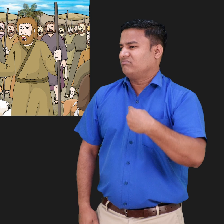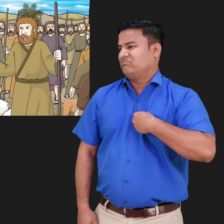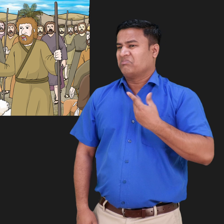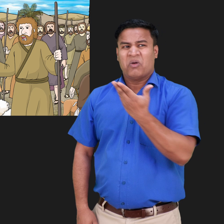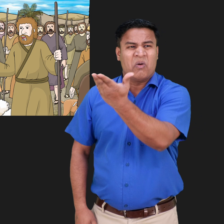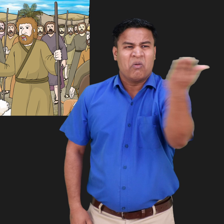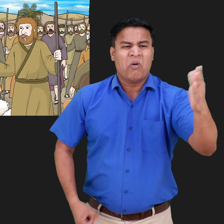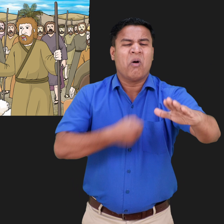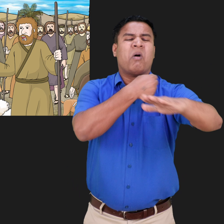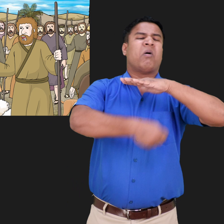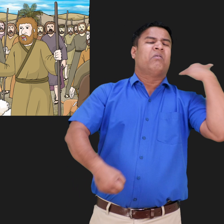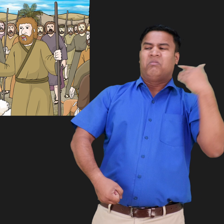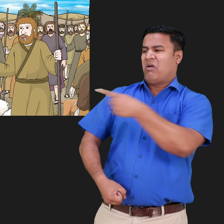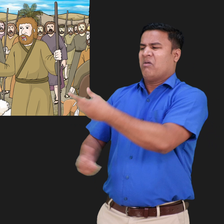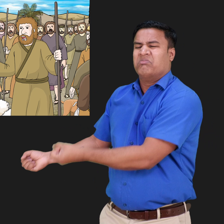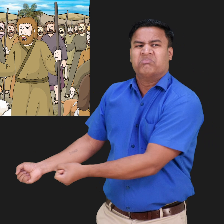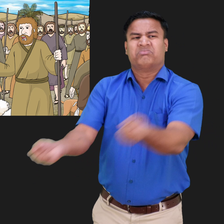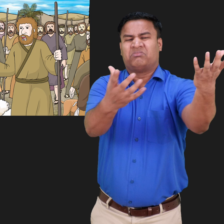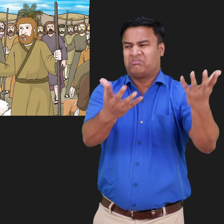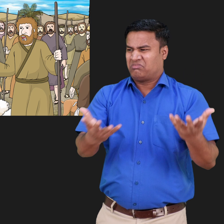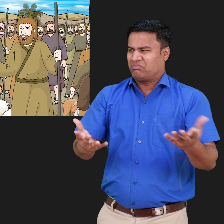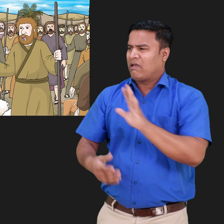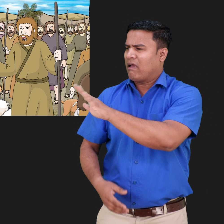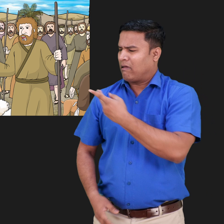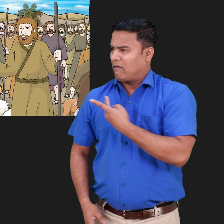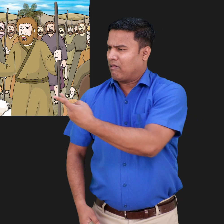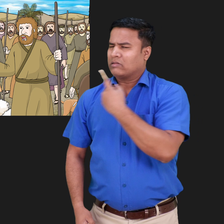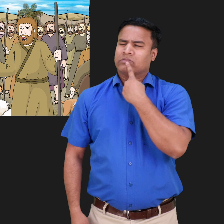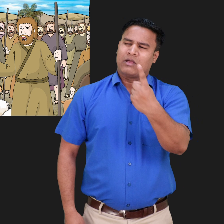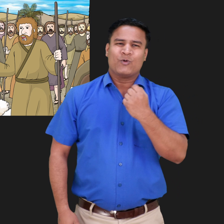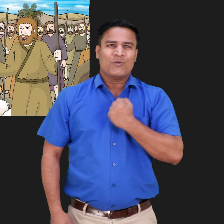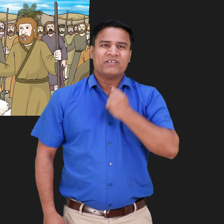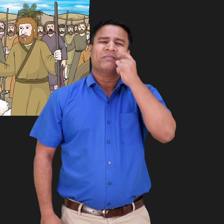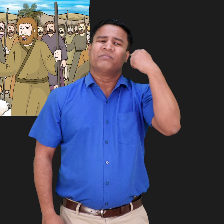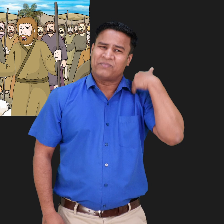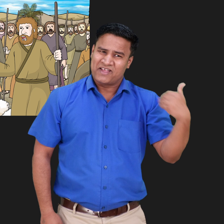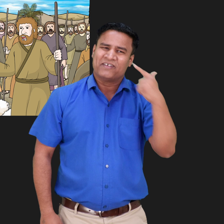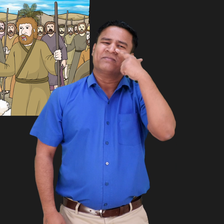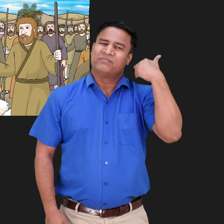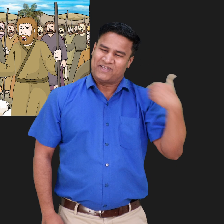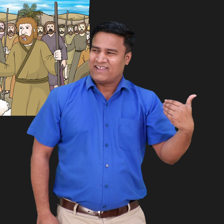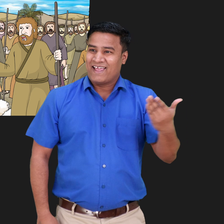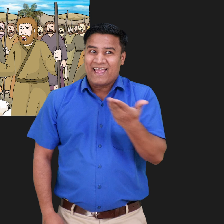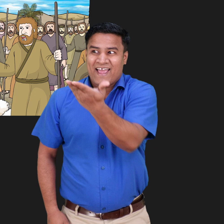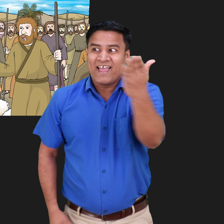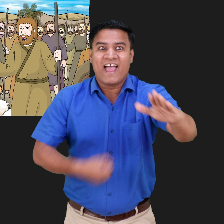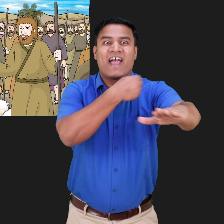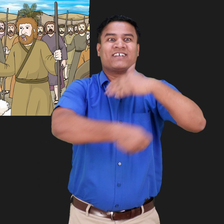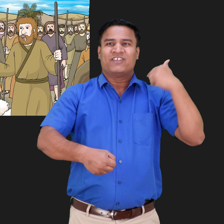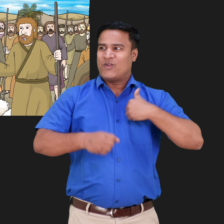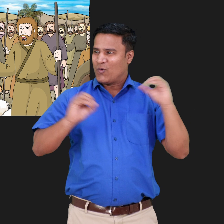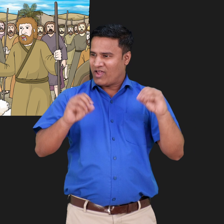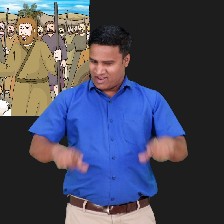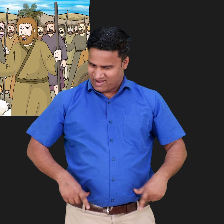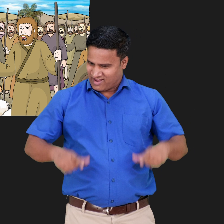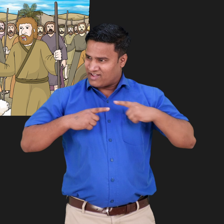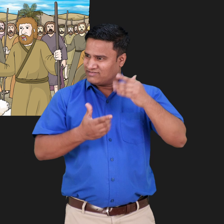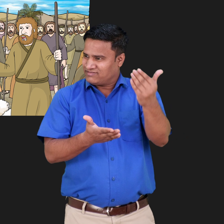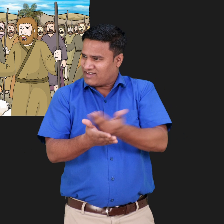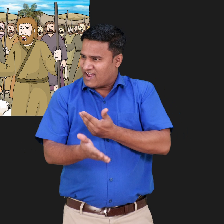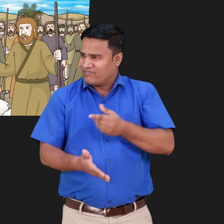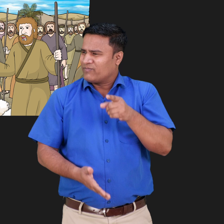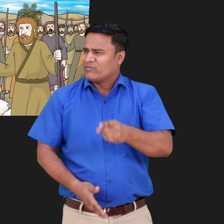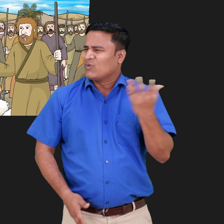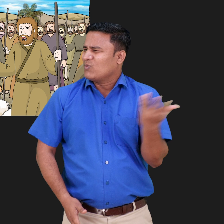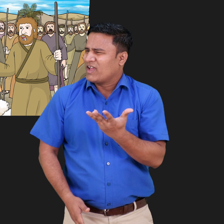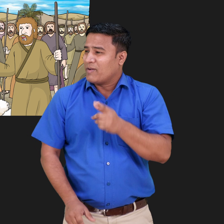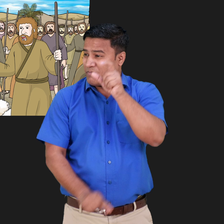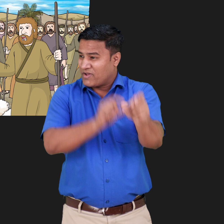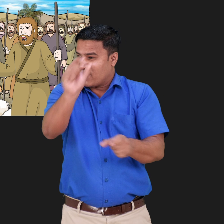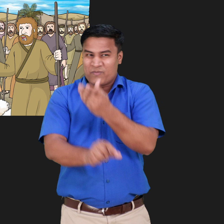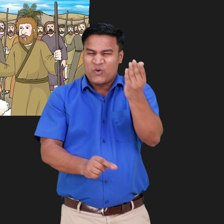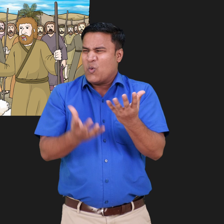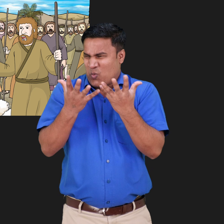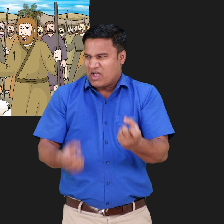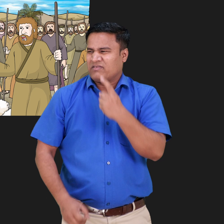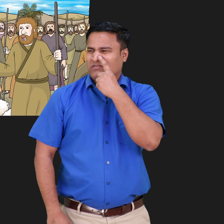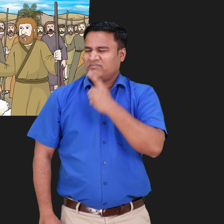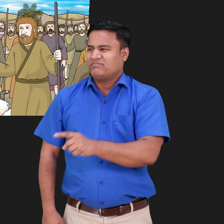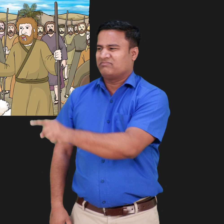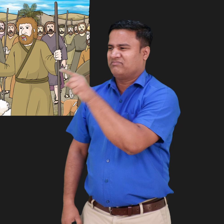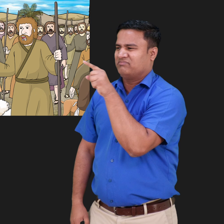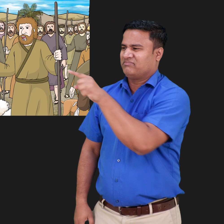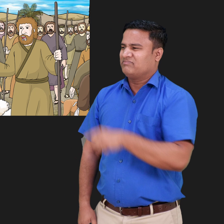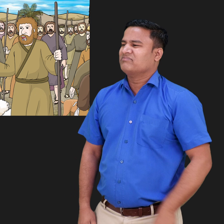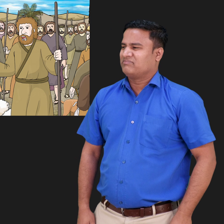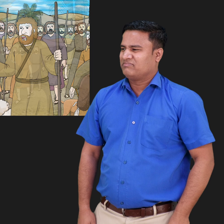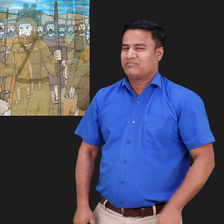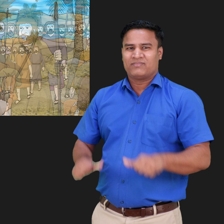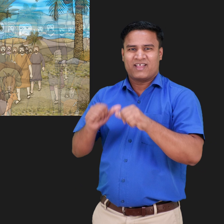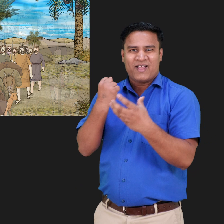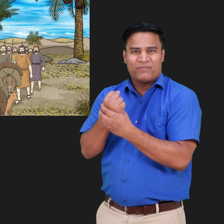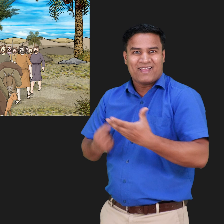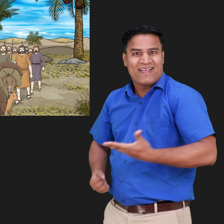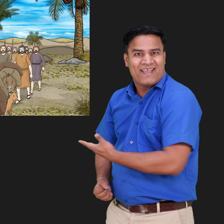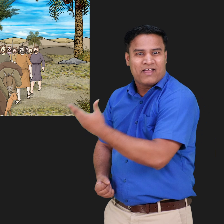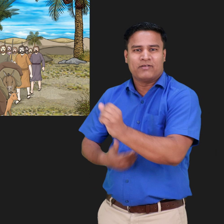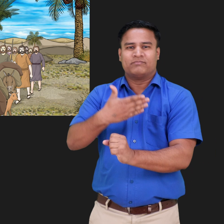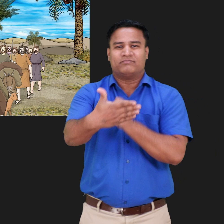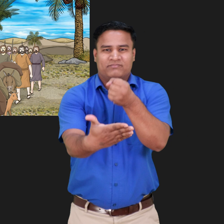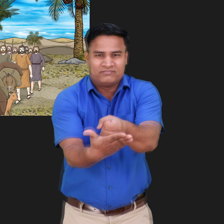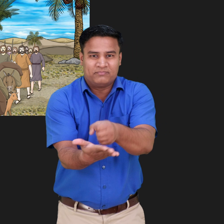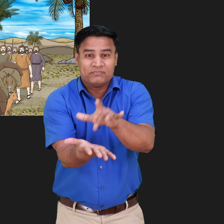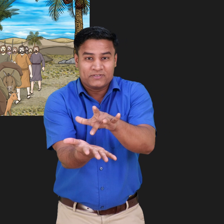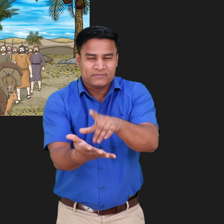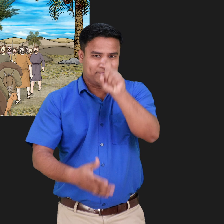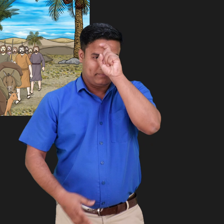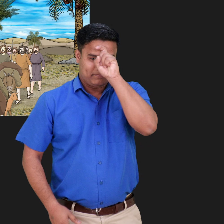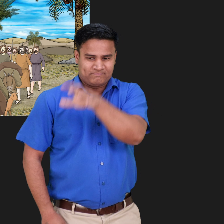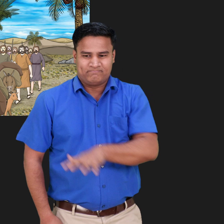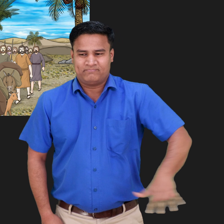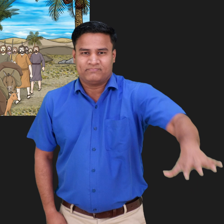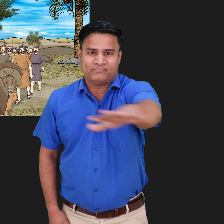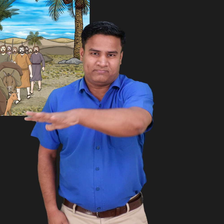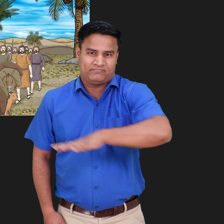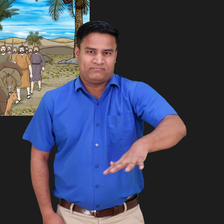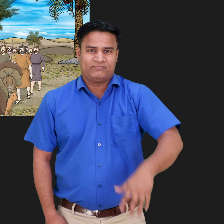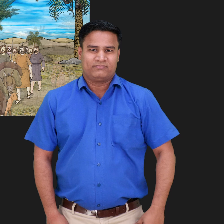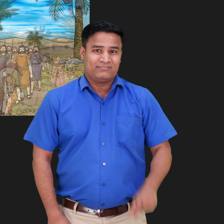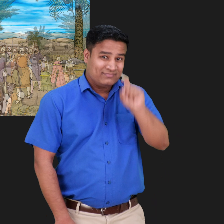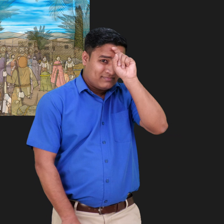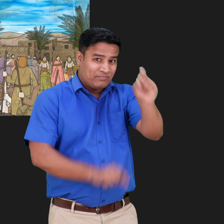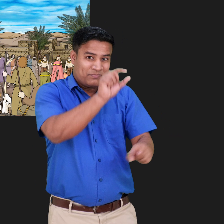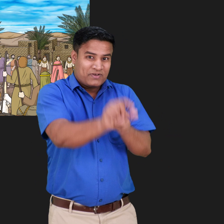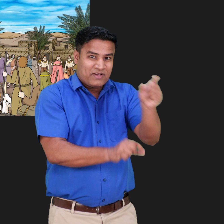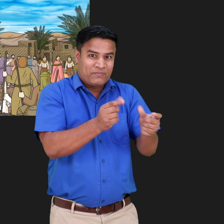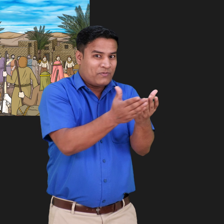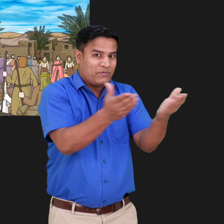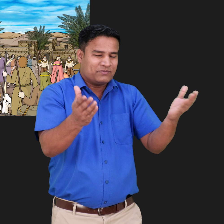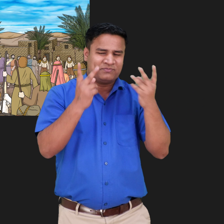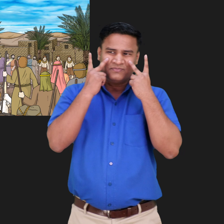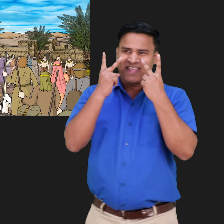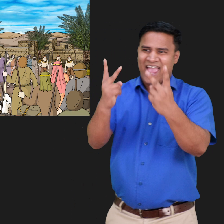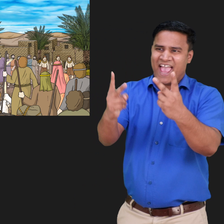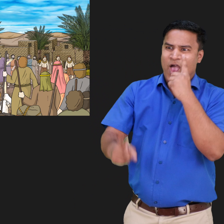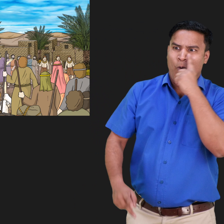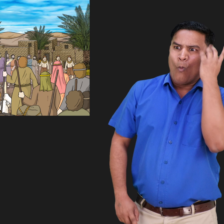Then they will kill me but will let you live. Please say you are my sister, so that I will be treated well for your sake, and on account of you my life will be spared.”